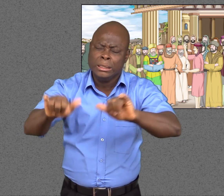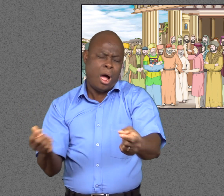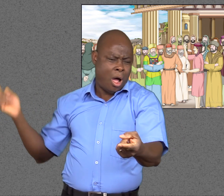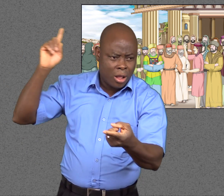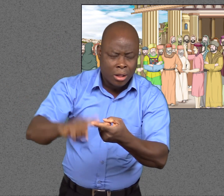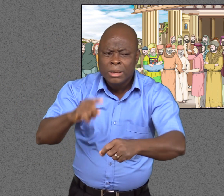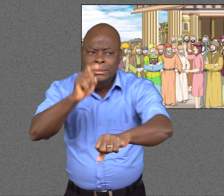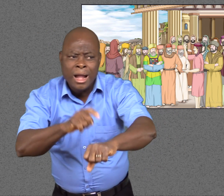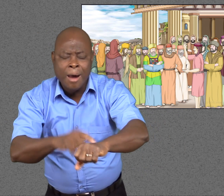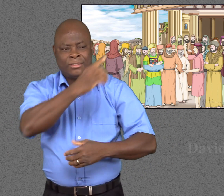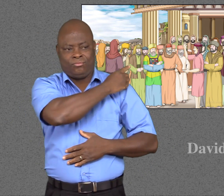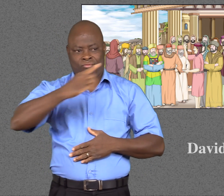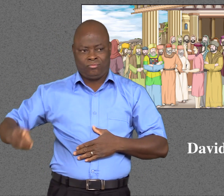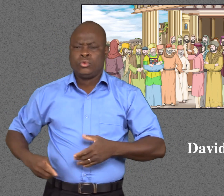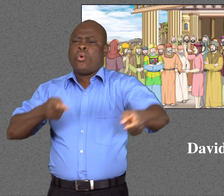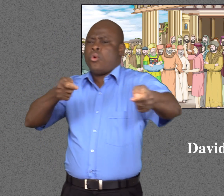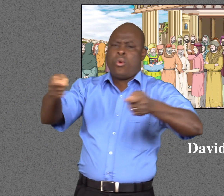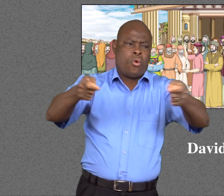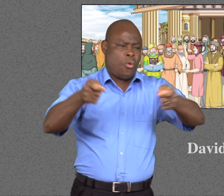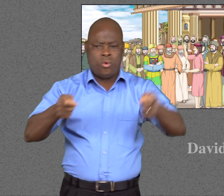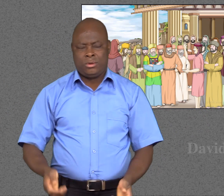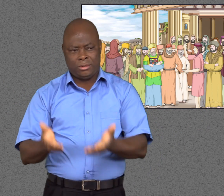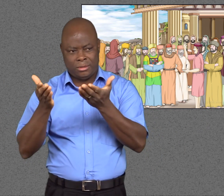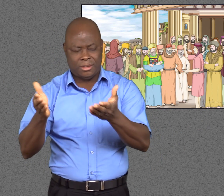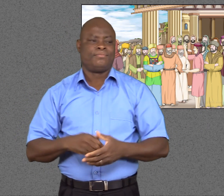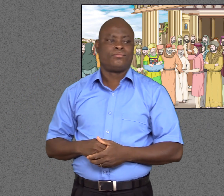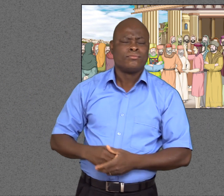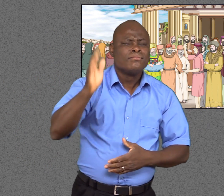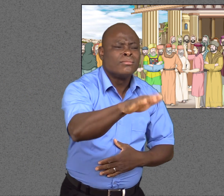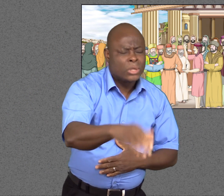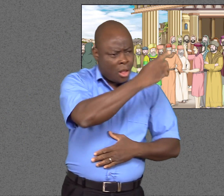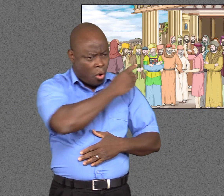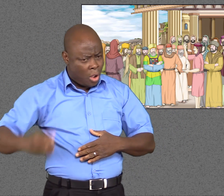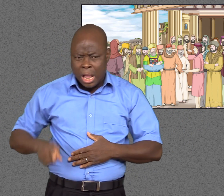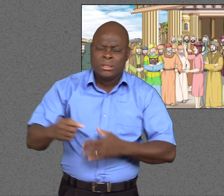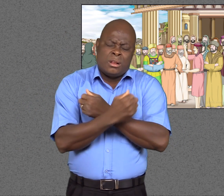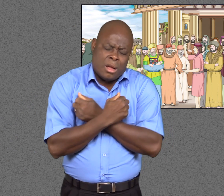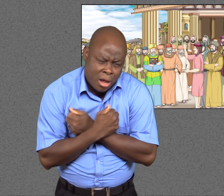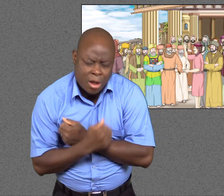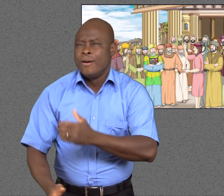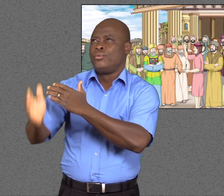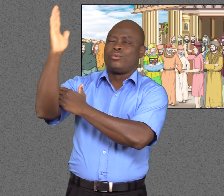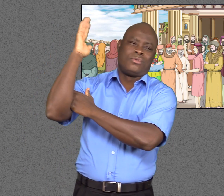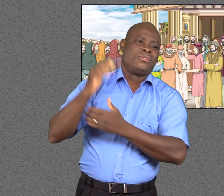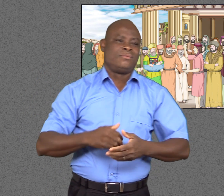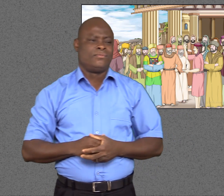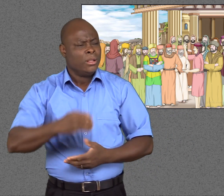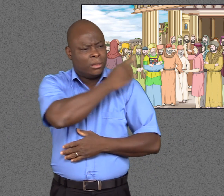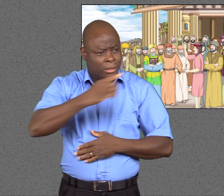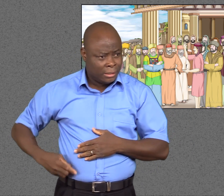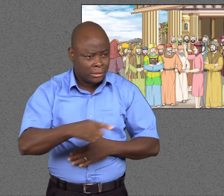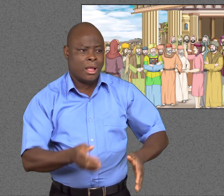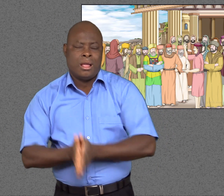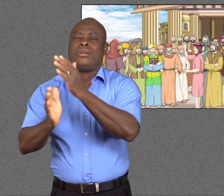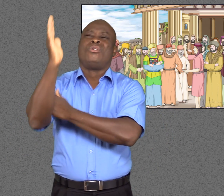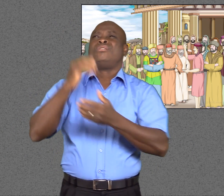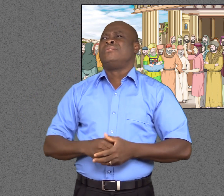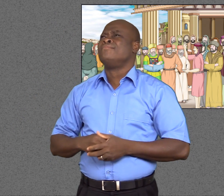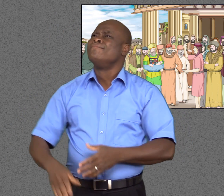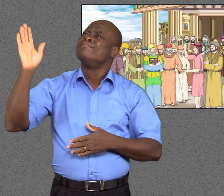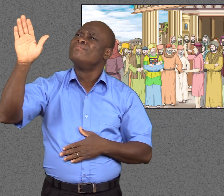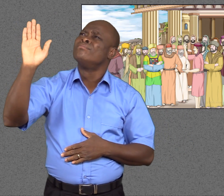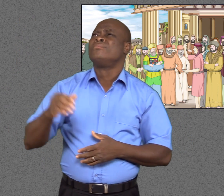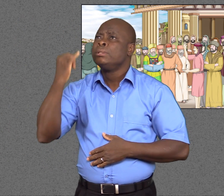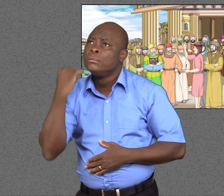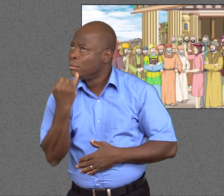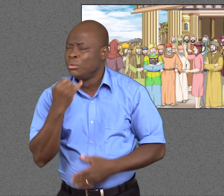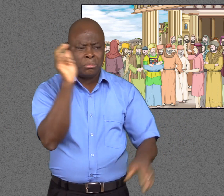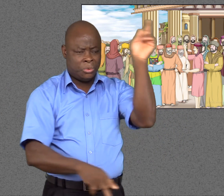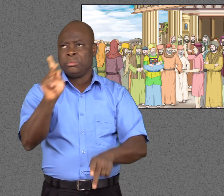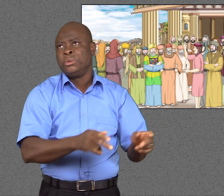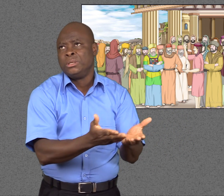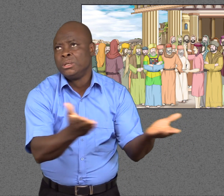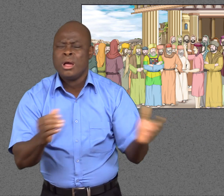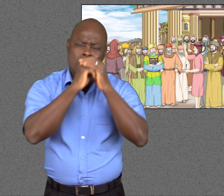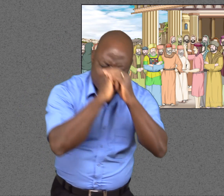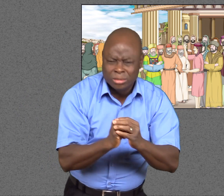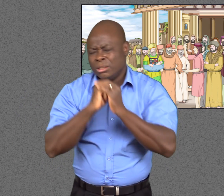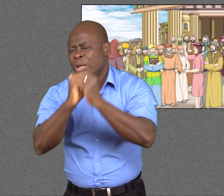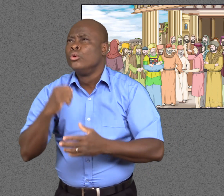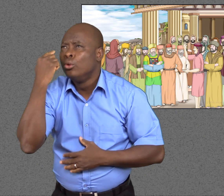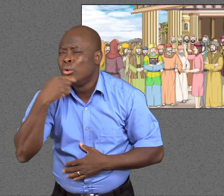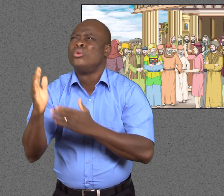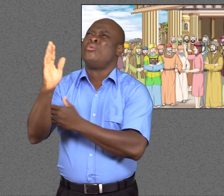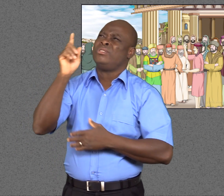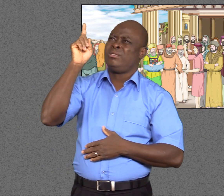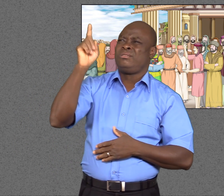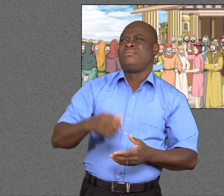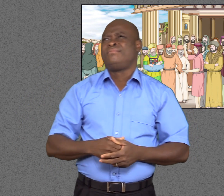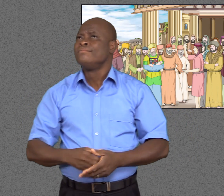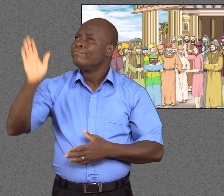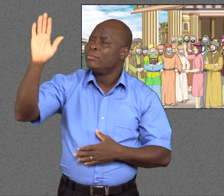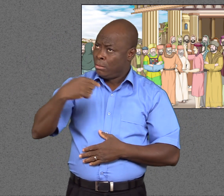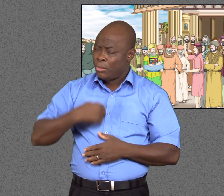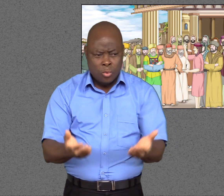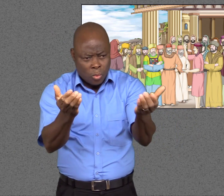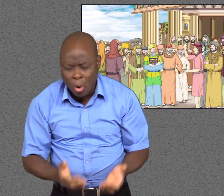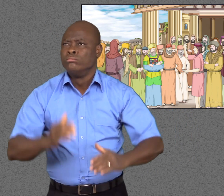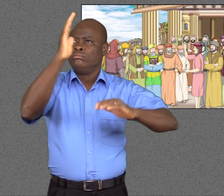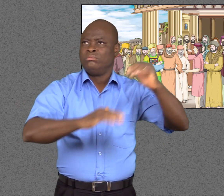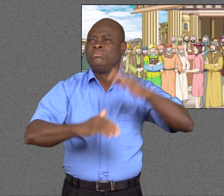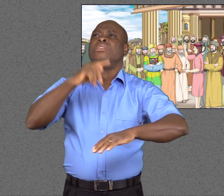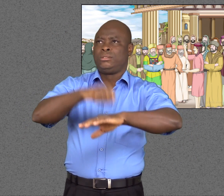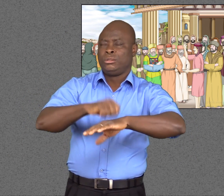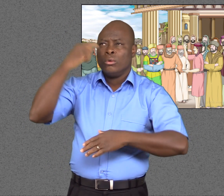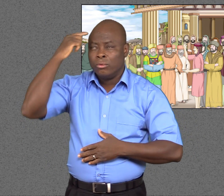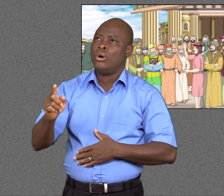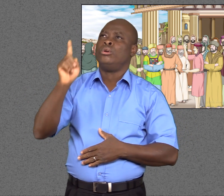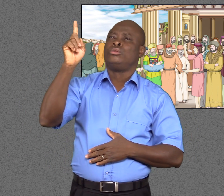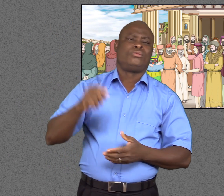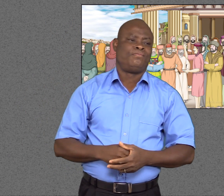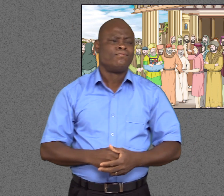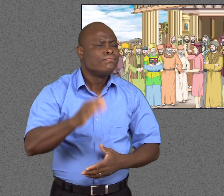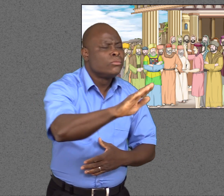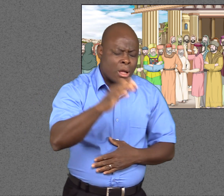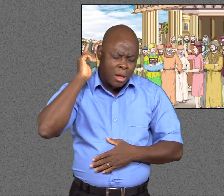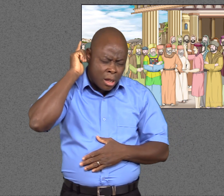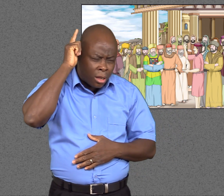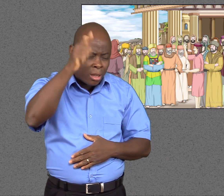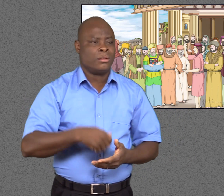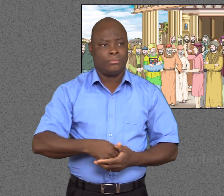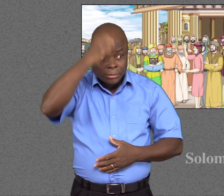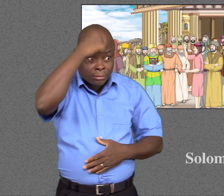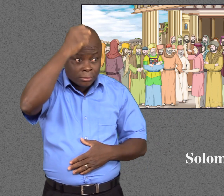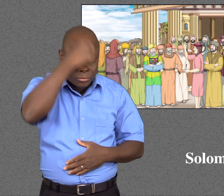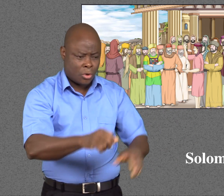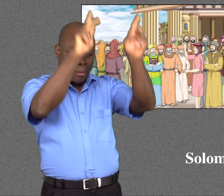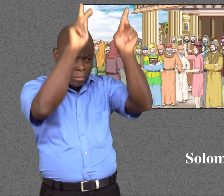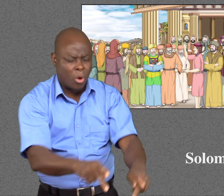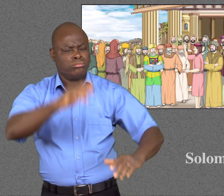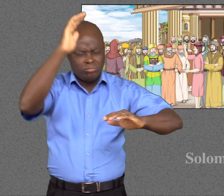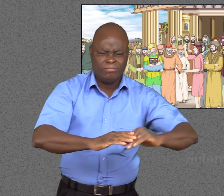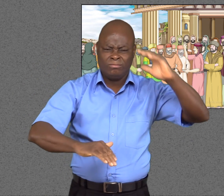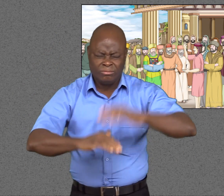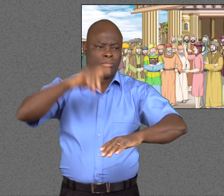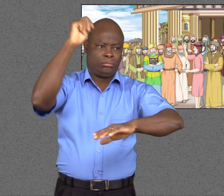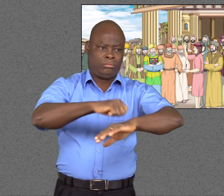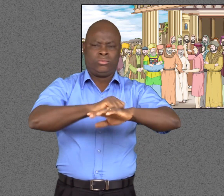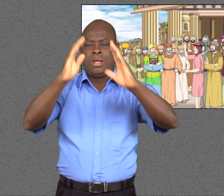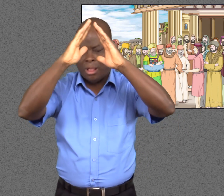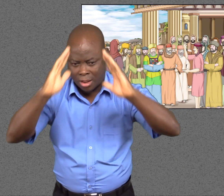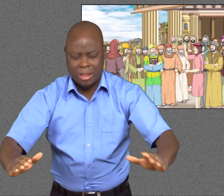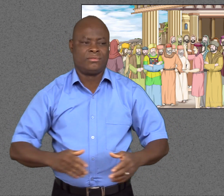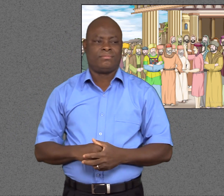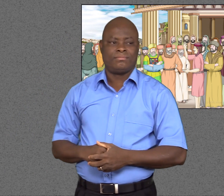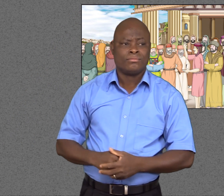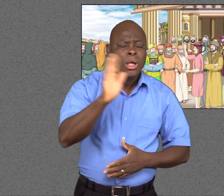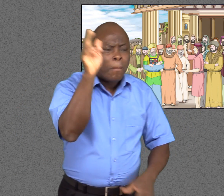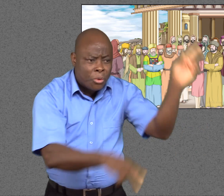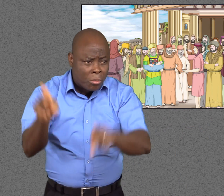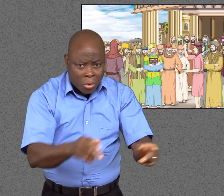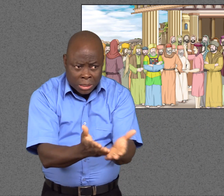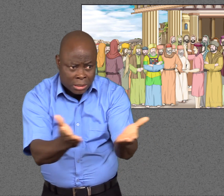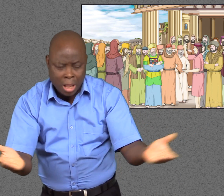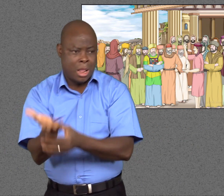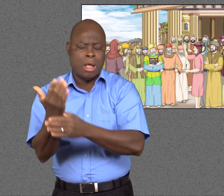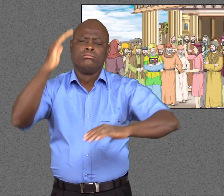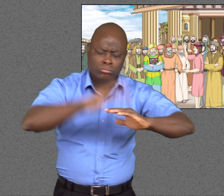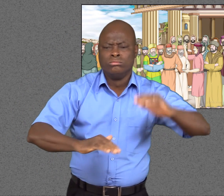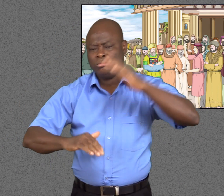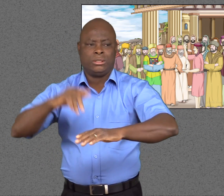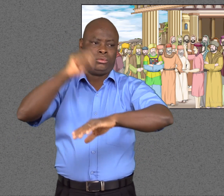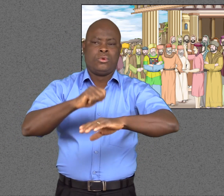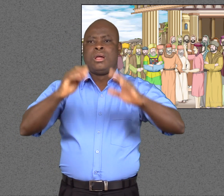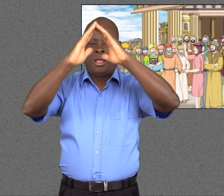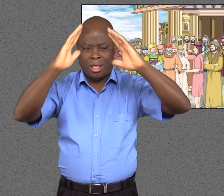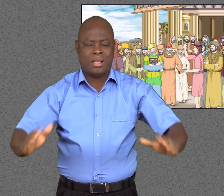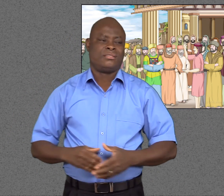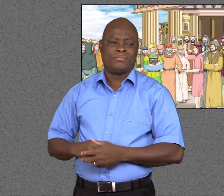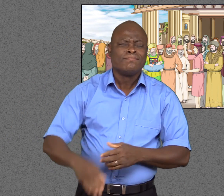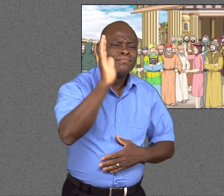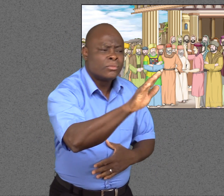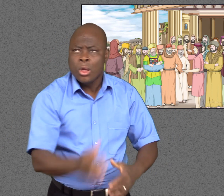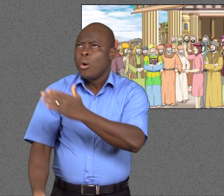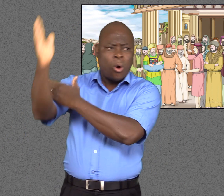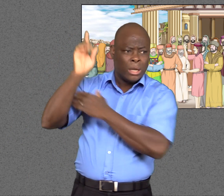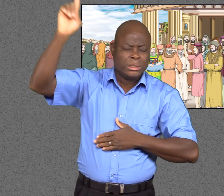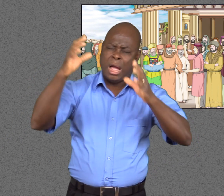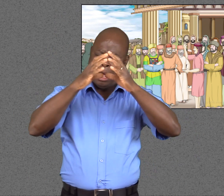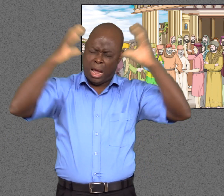It remained until the time of David, who found favor in the sight of God and asked to provide a dwelling place for the God of Jacob.